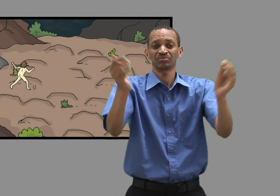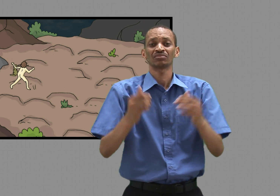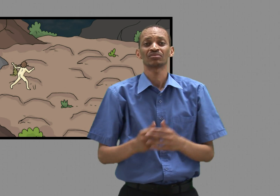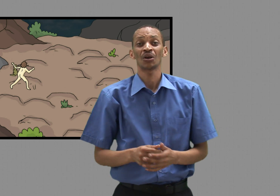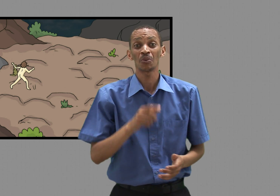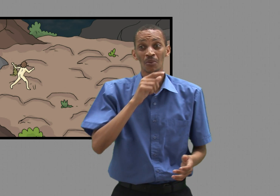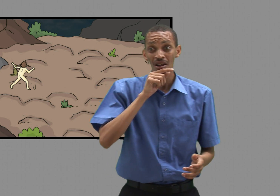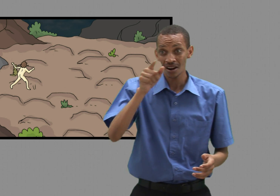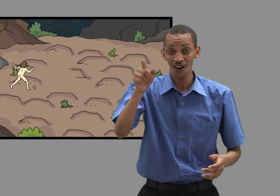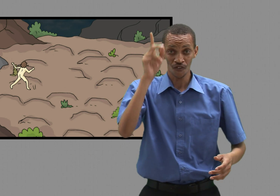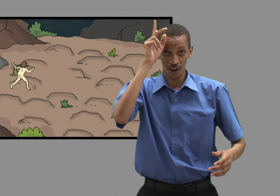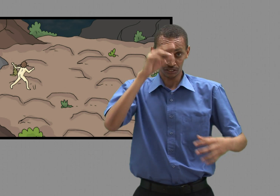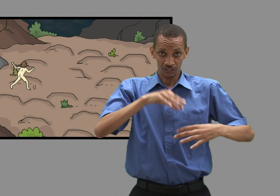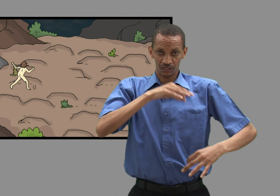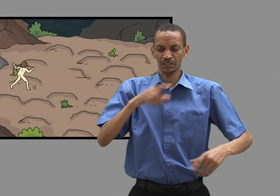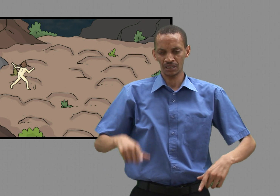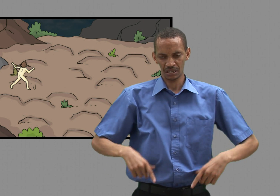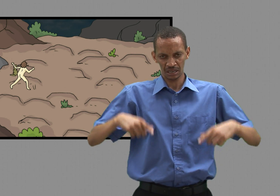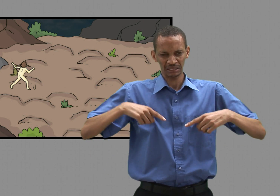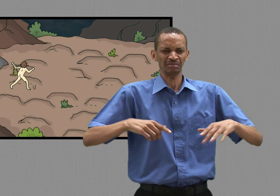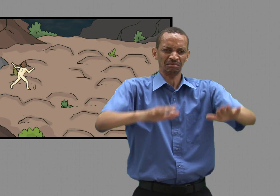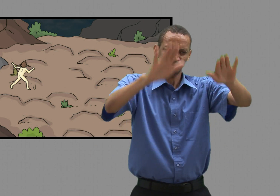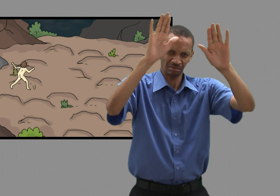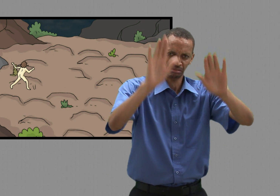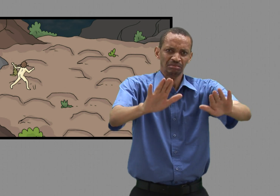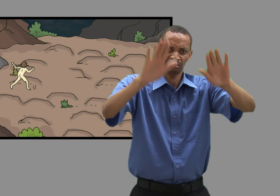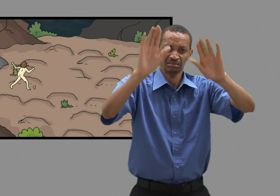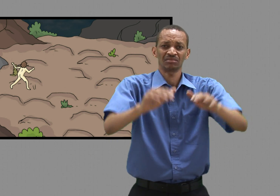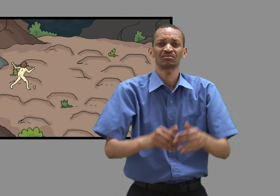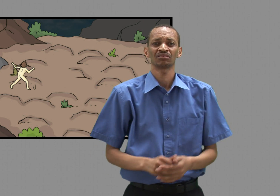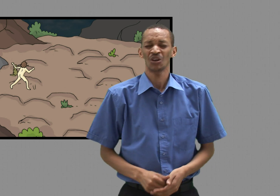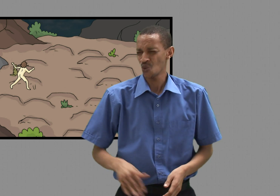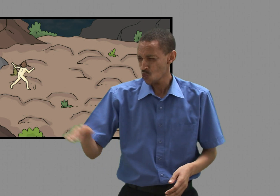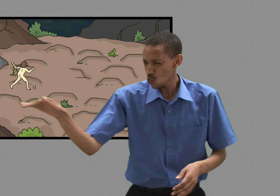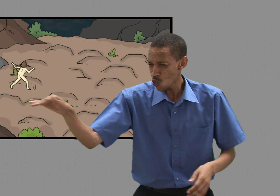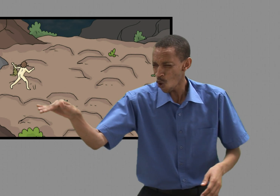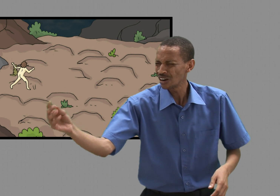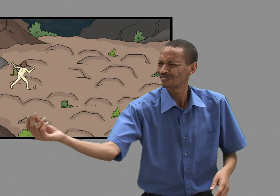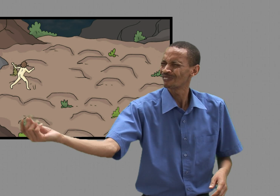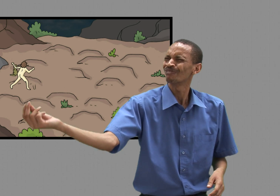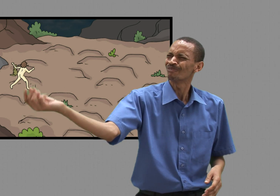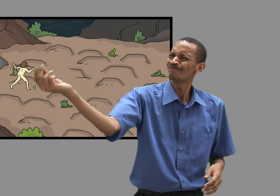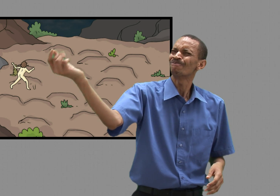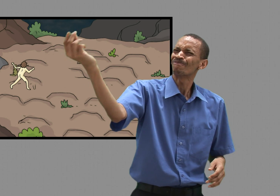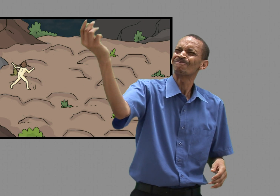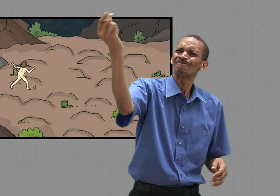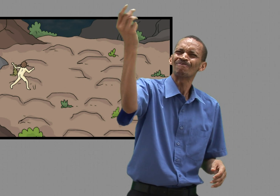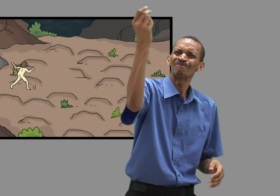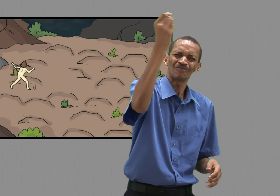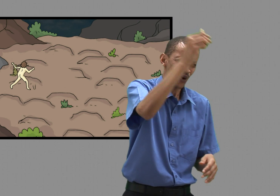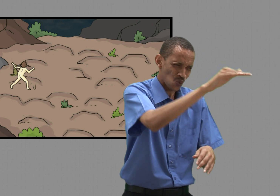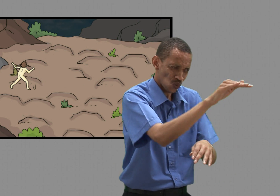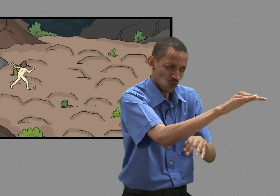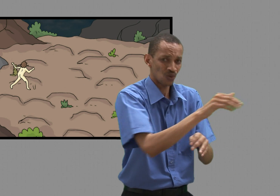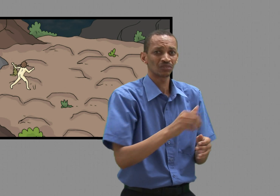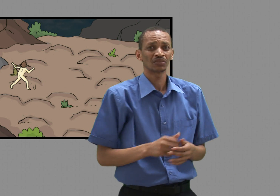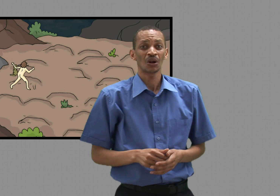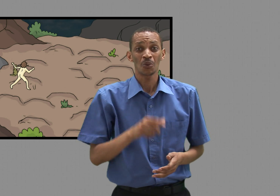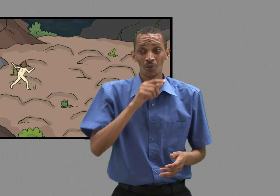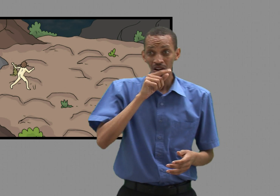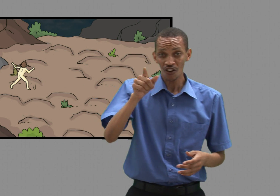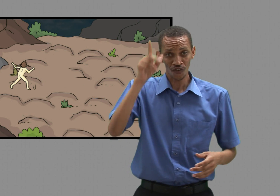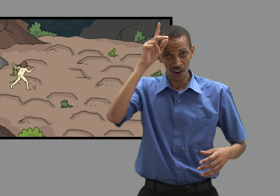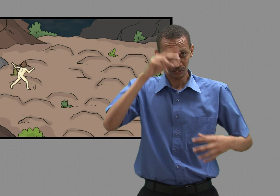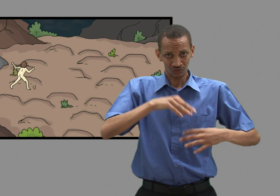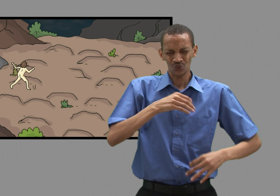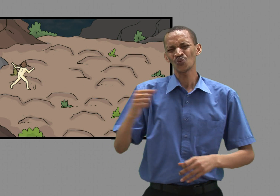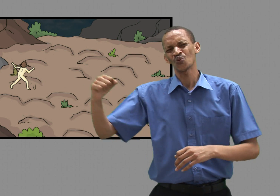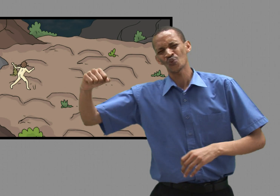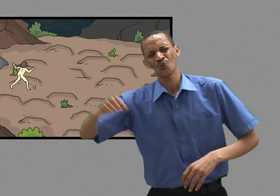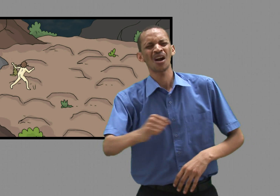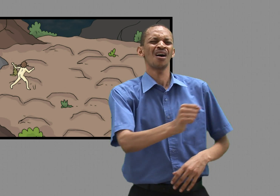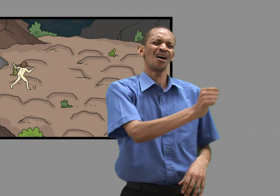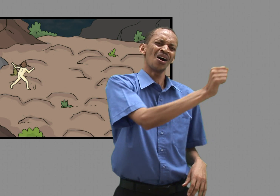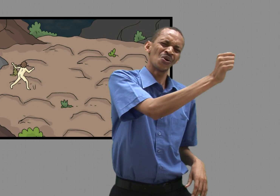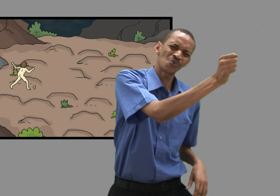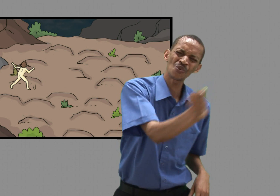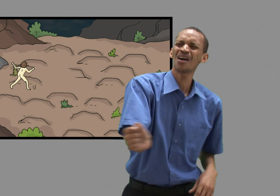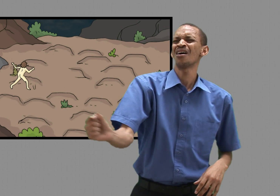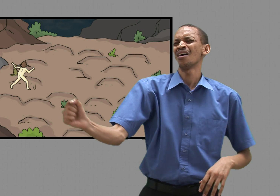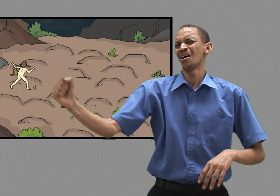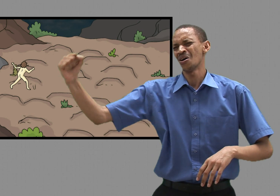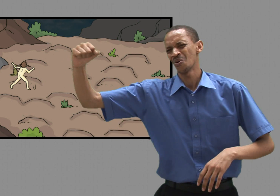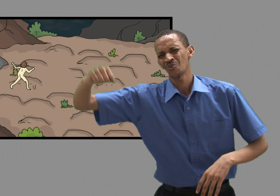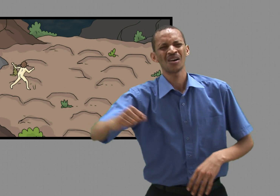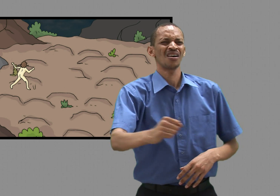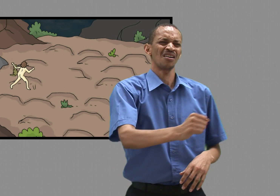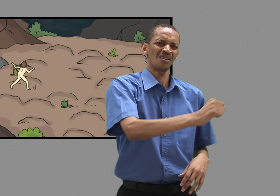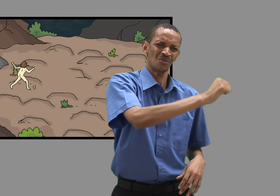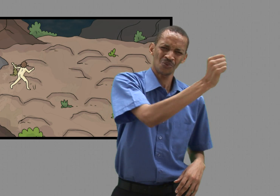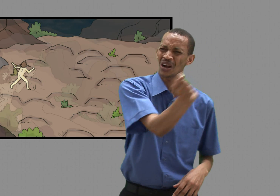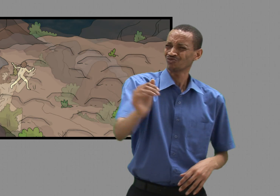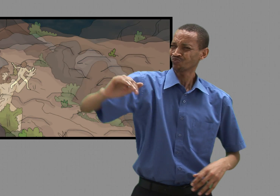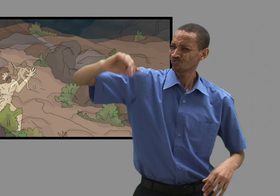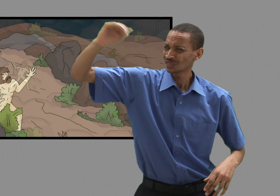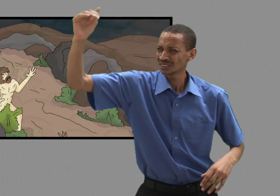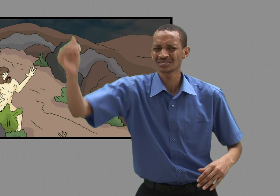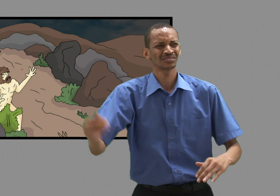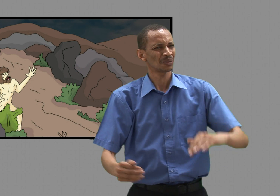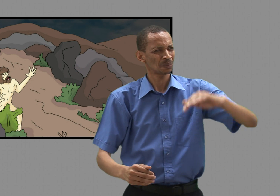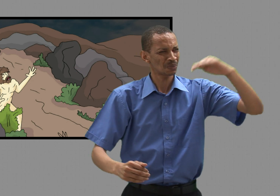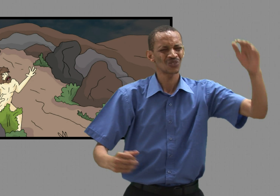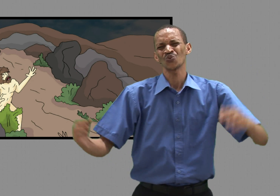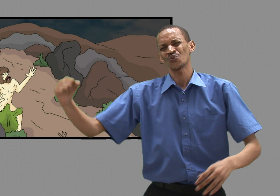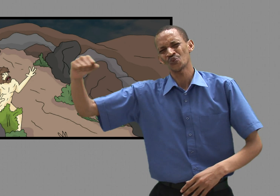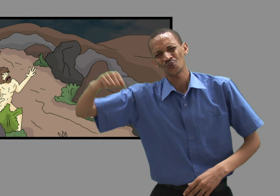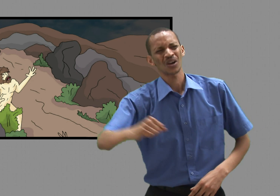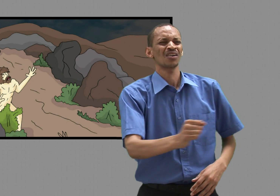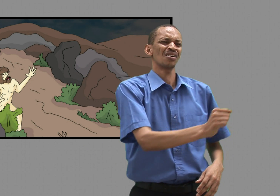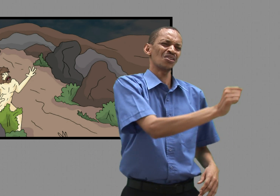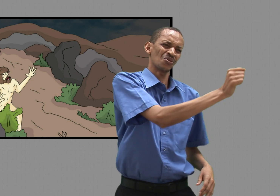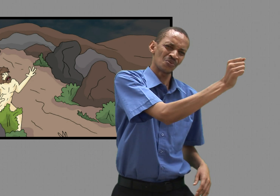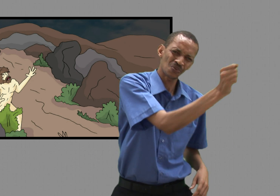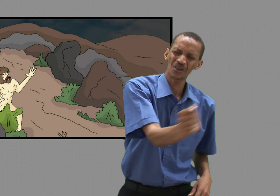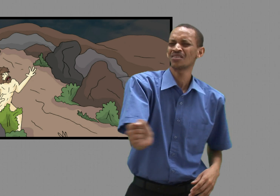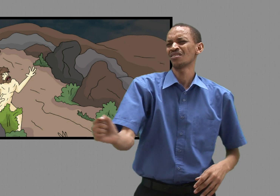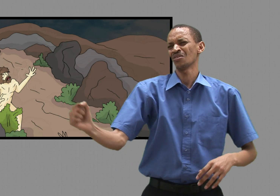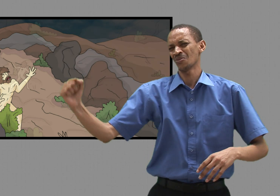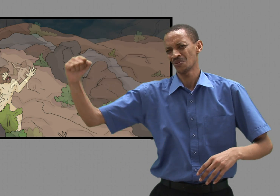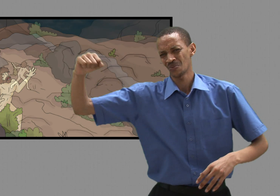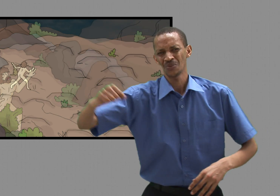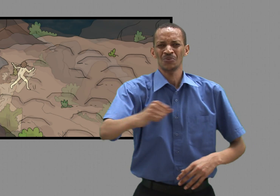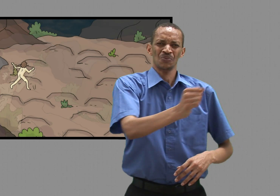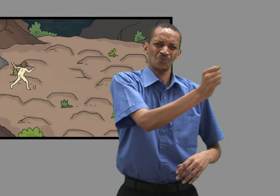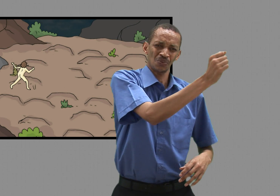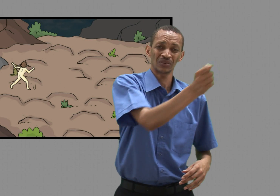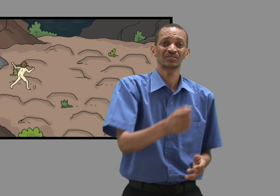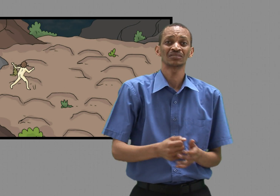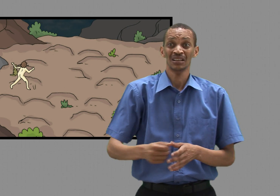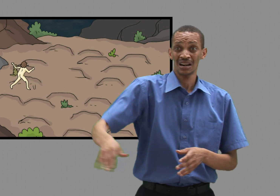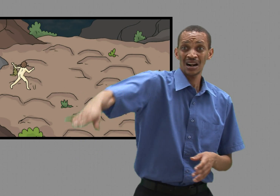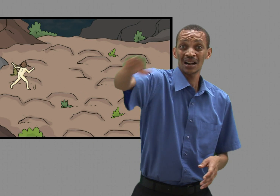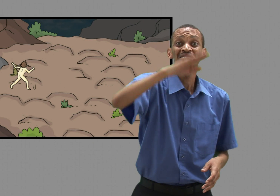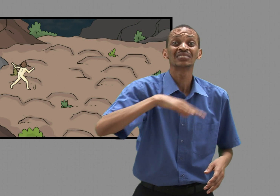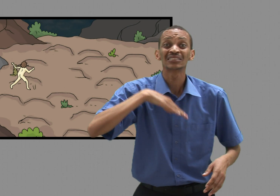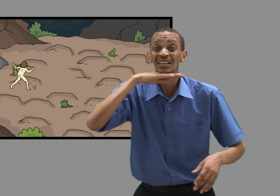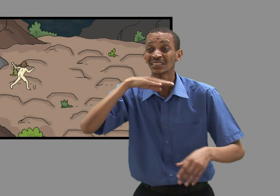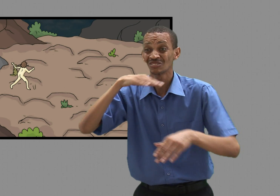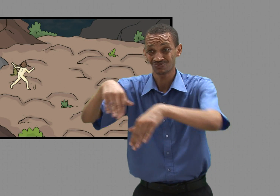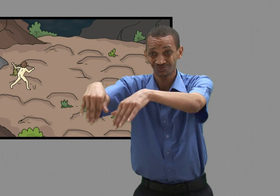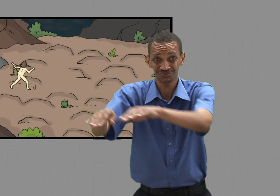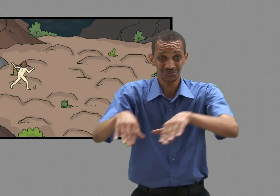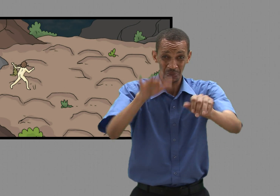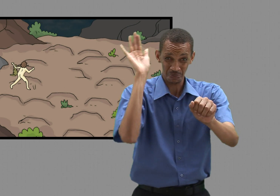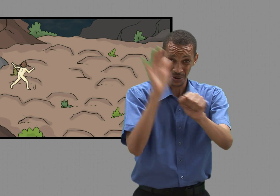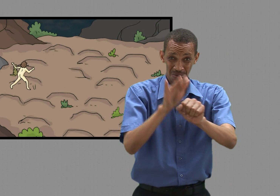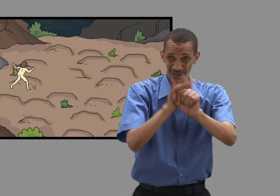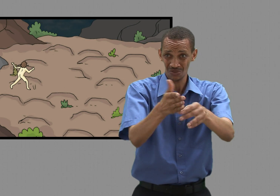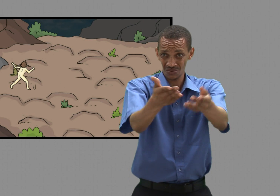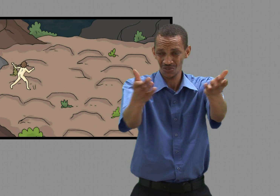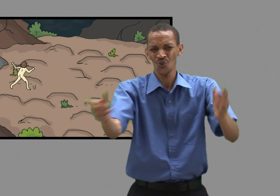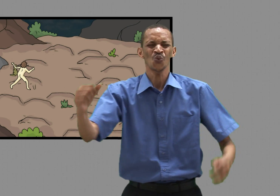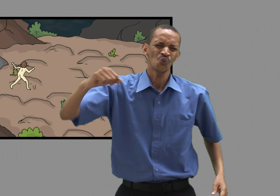This man had been living in the tombs and could no longer be restrained, even with chains.